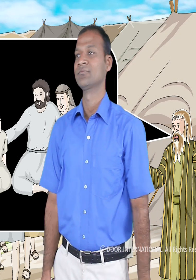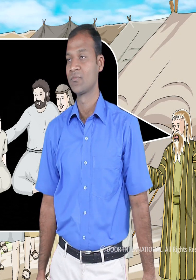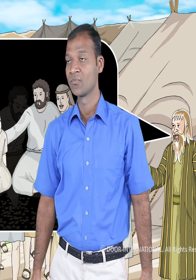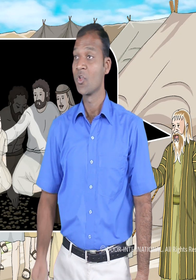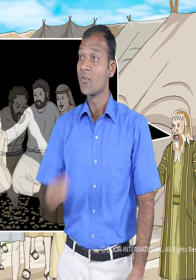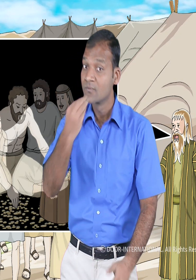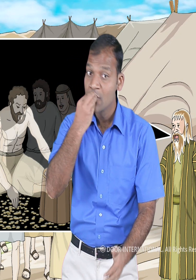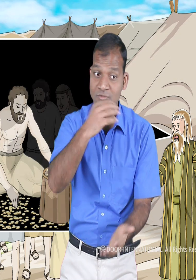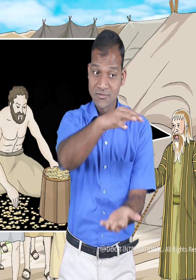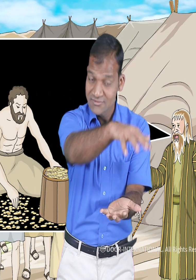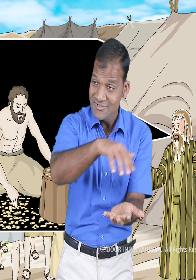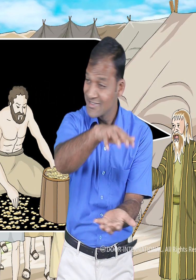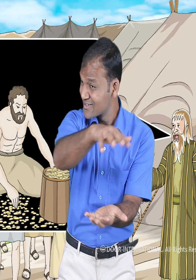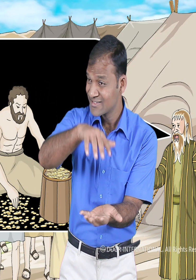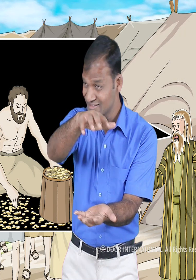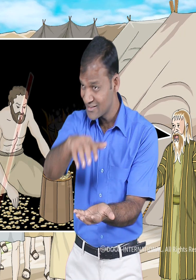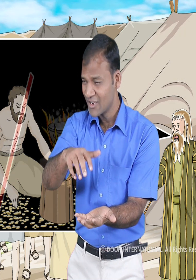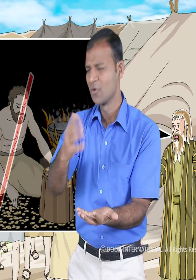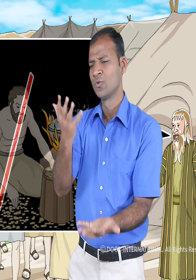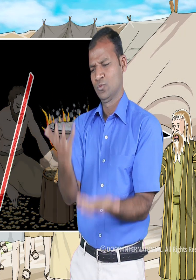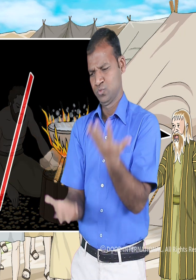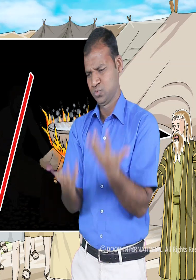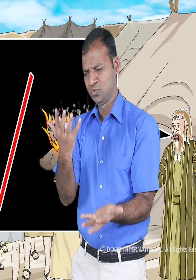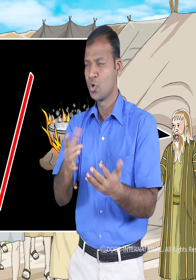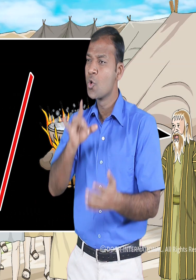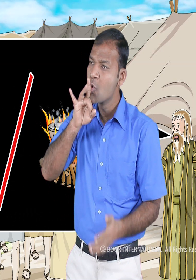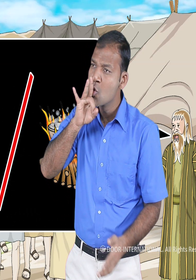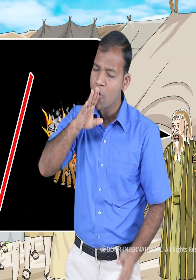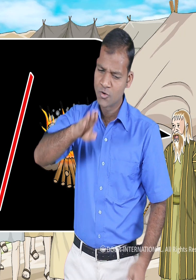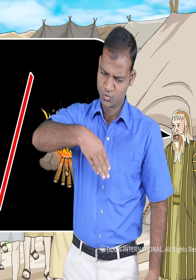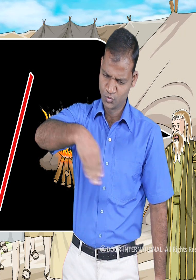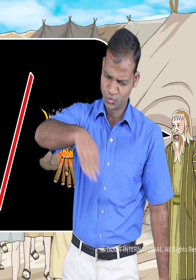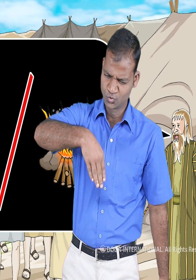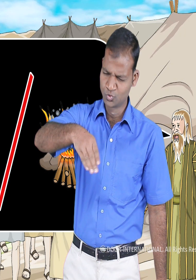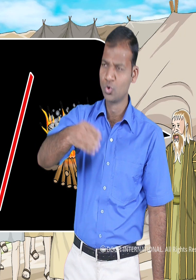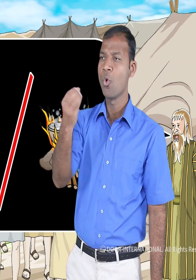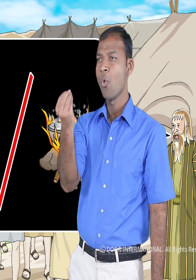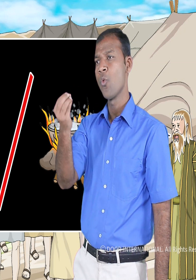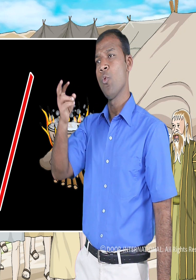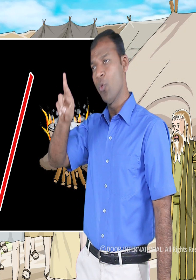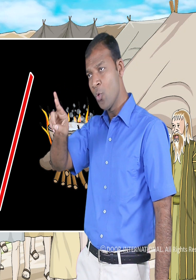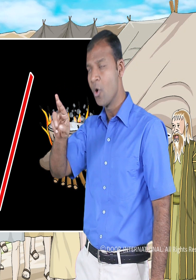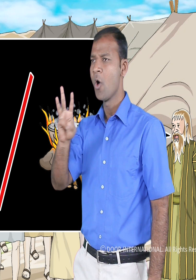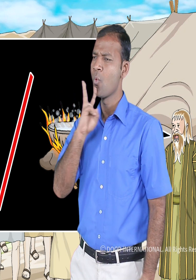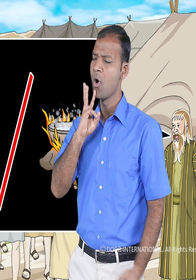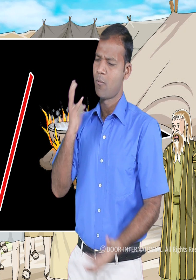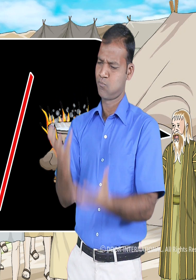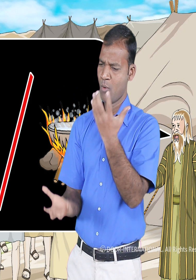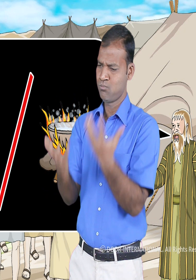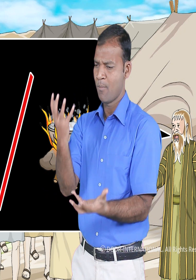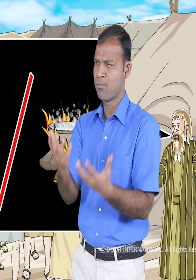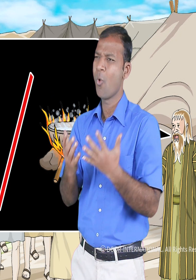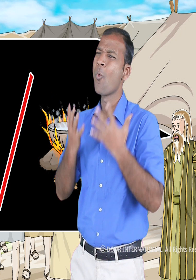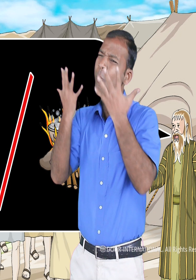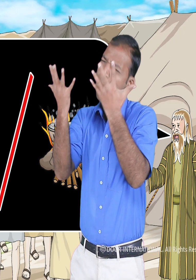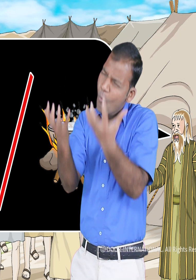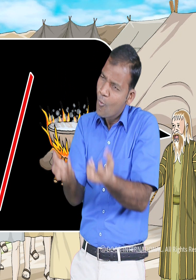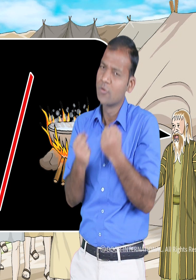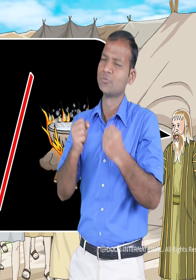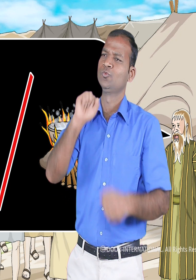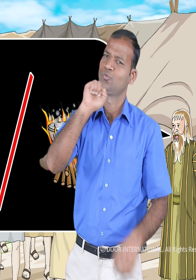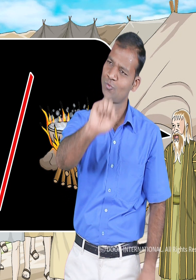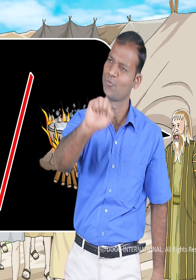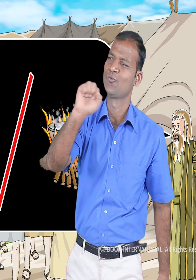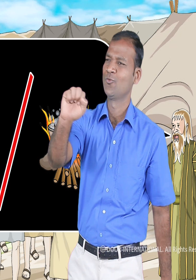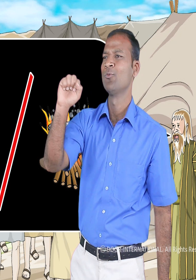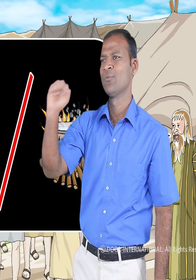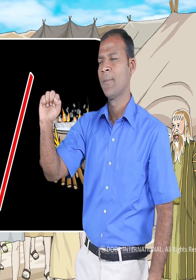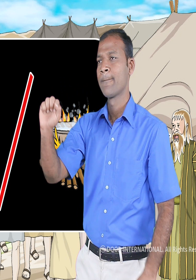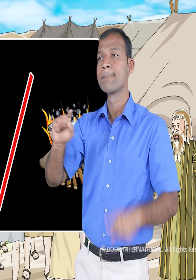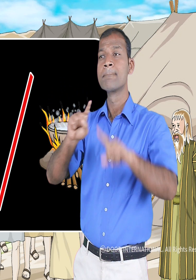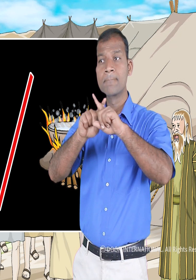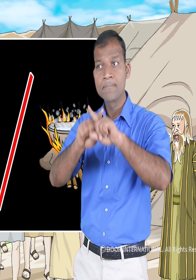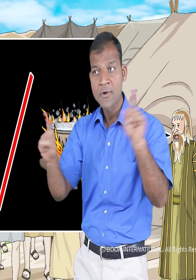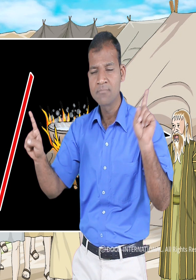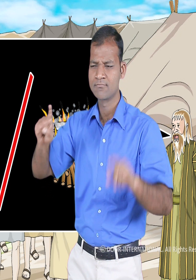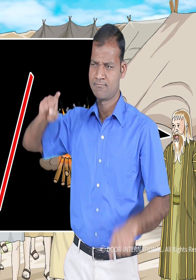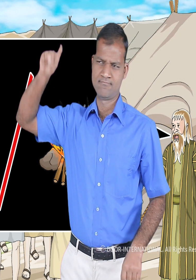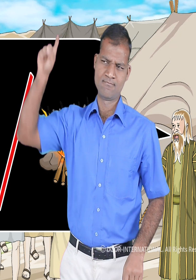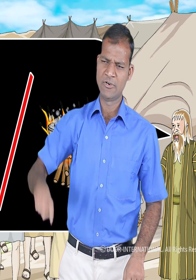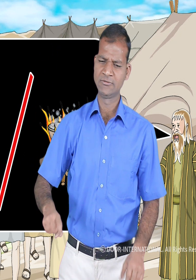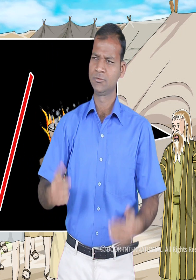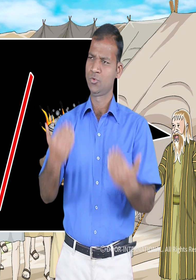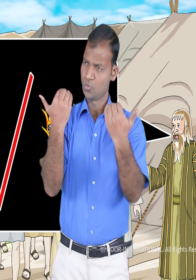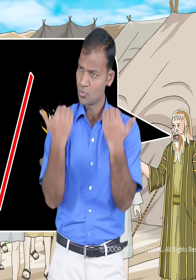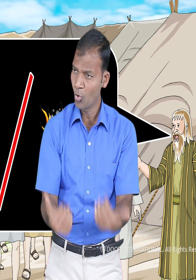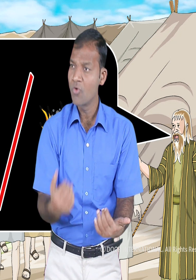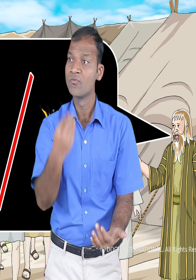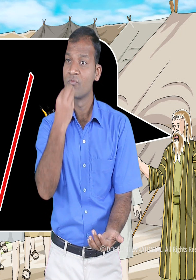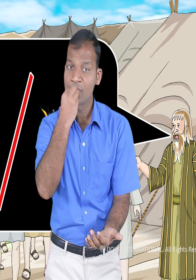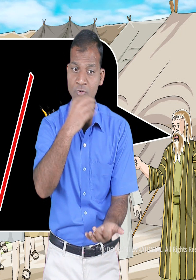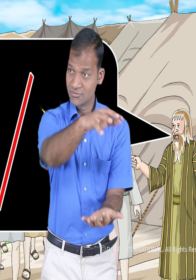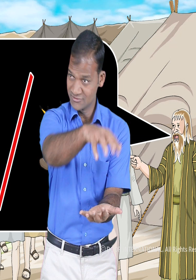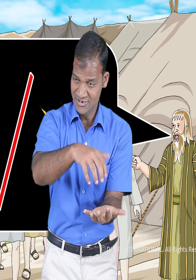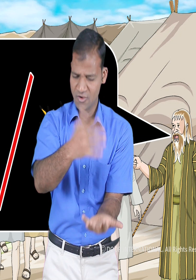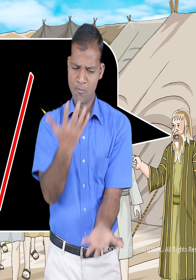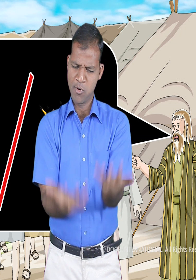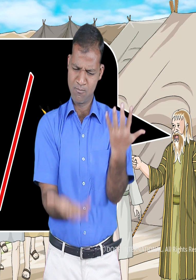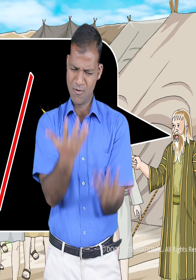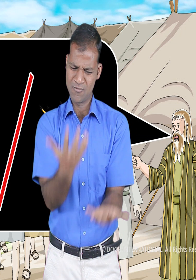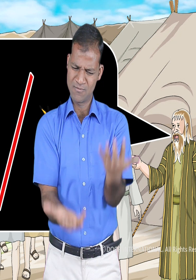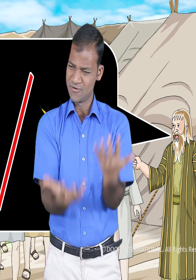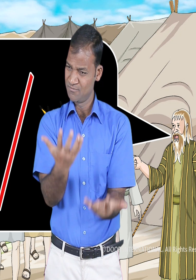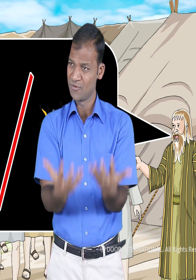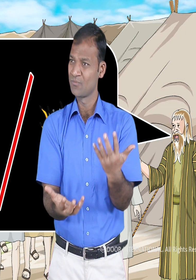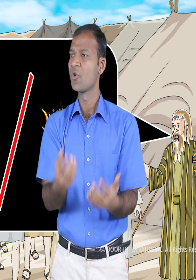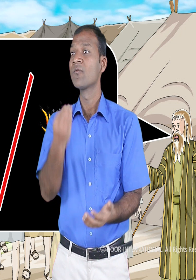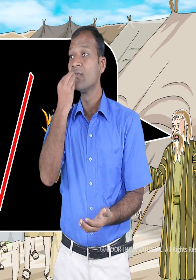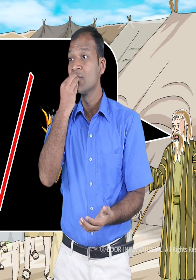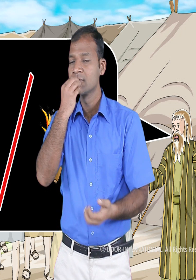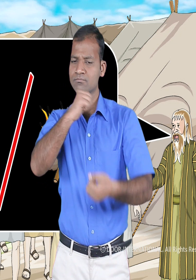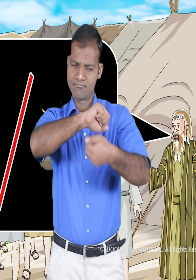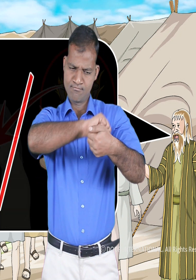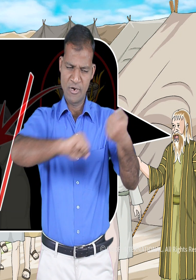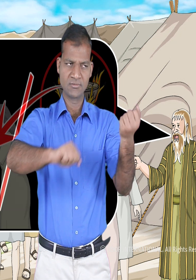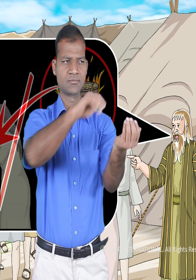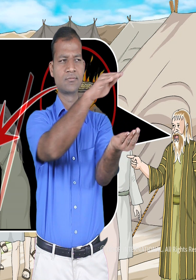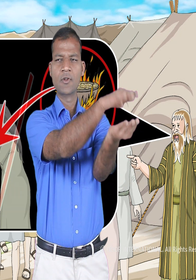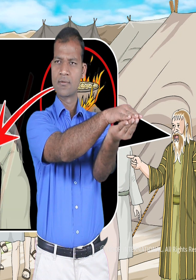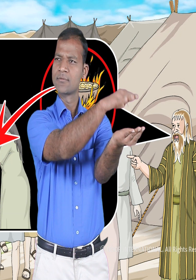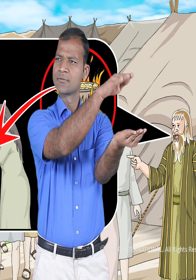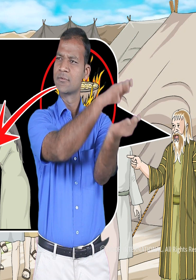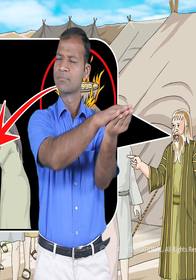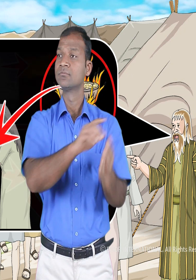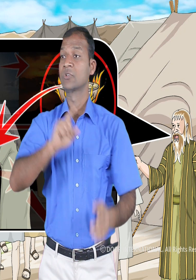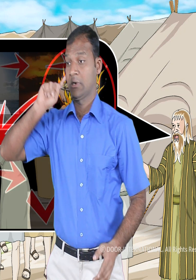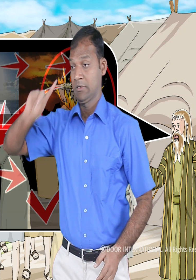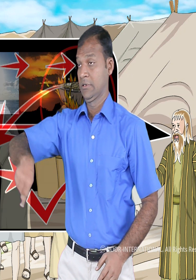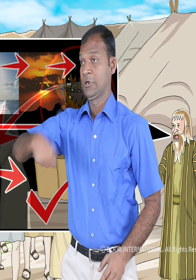So bake what you want to bake, and boil what you want to boil.